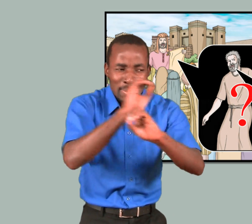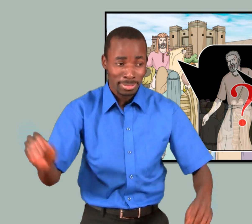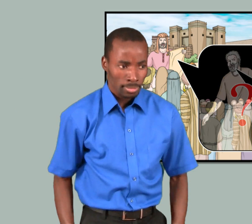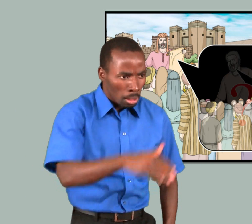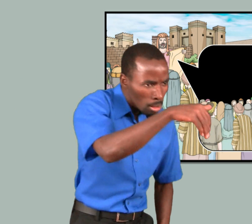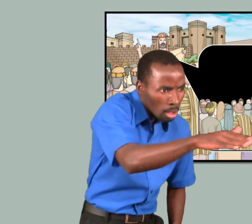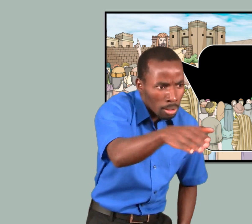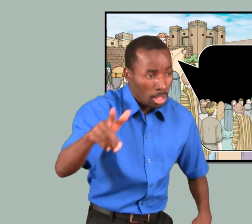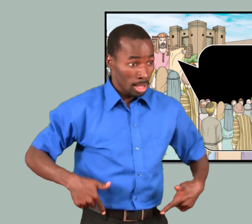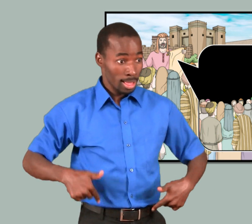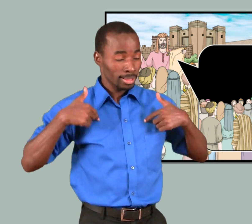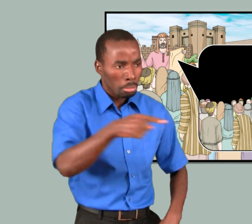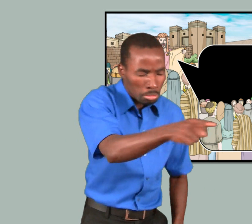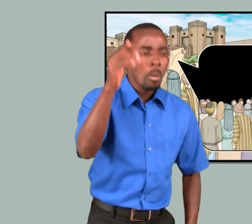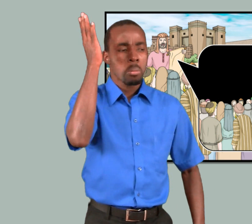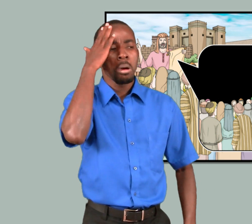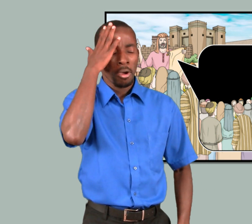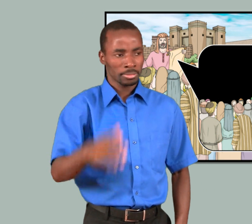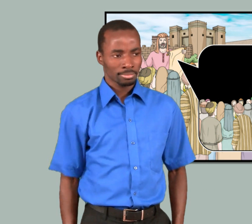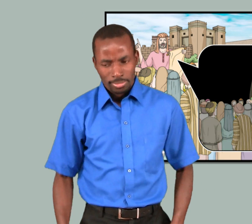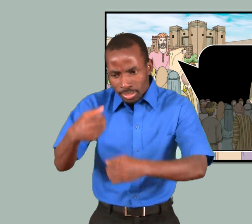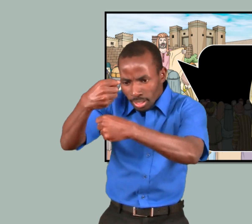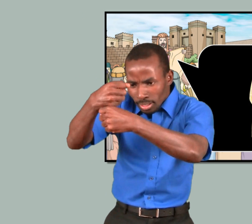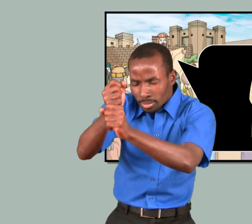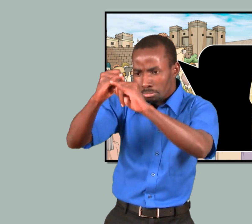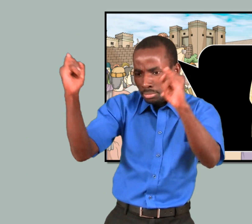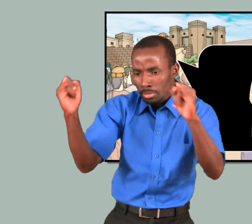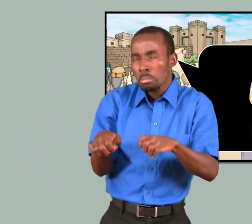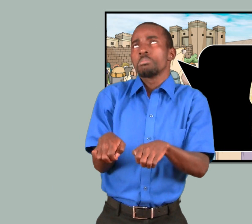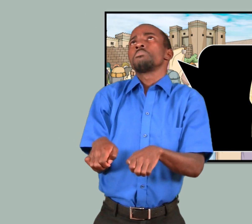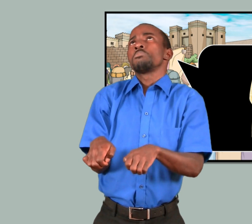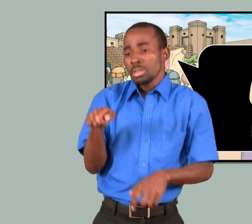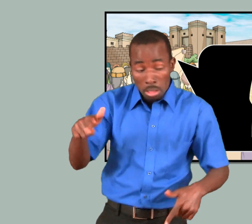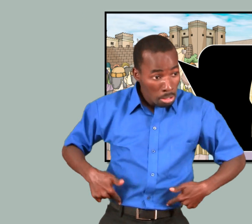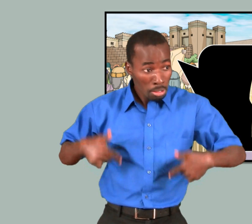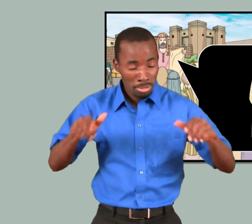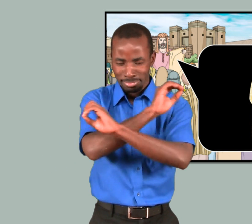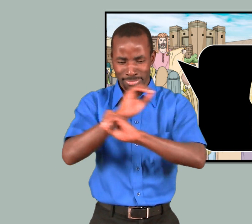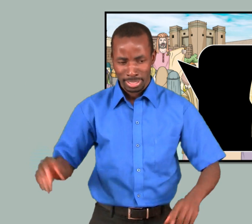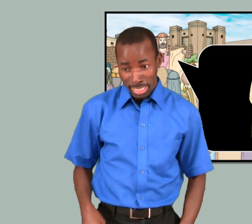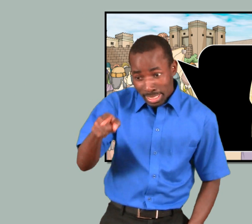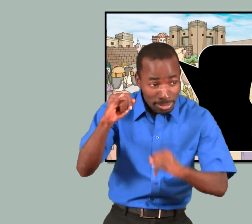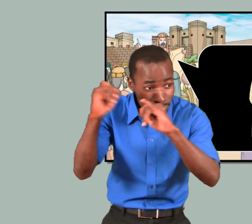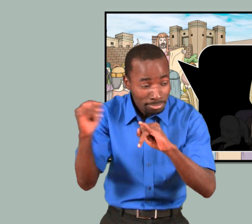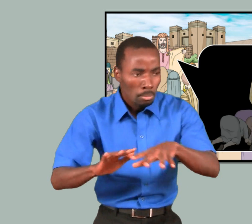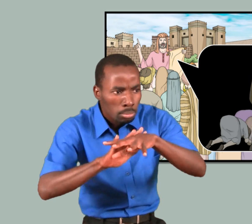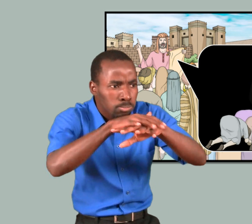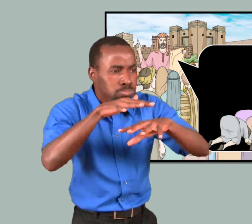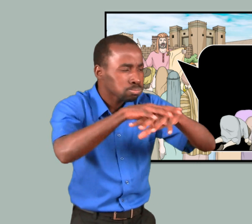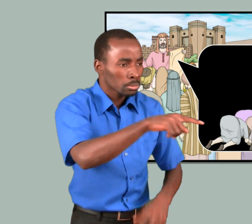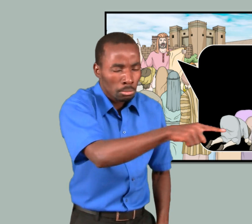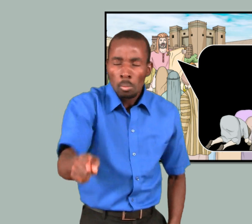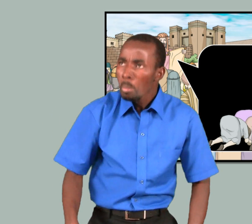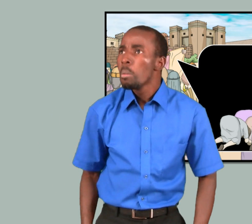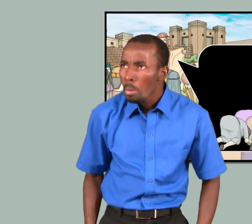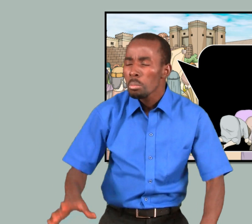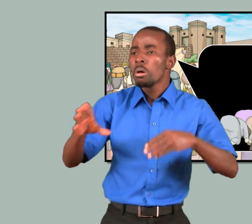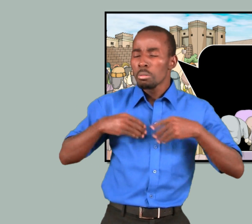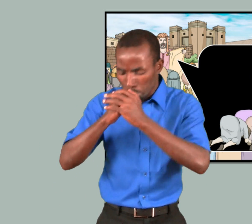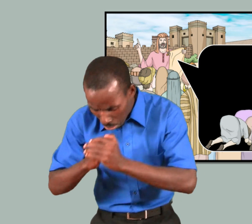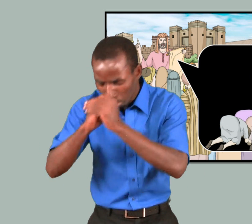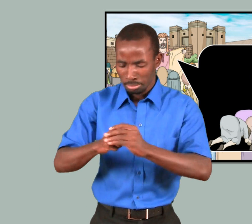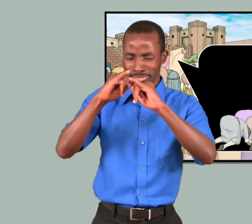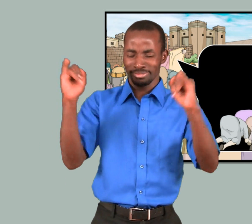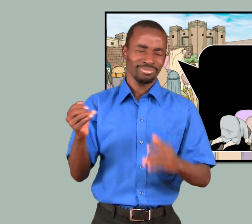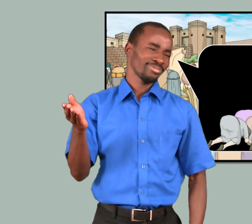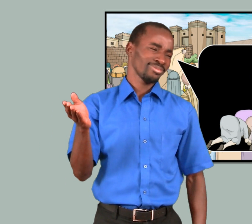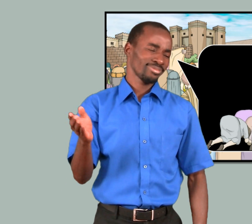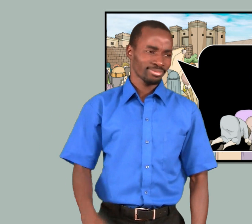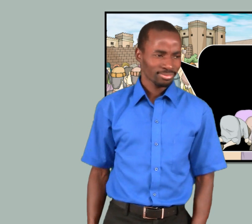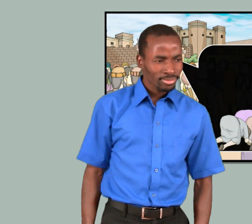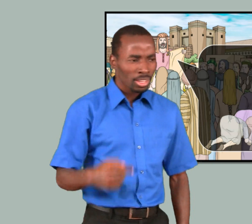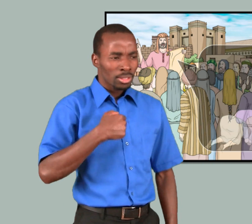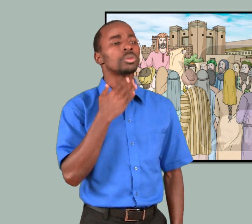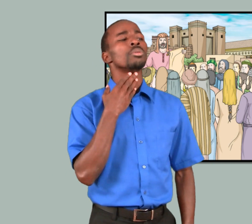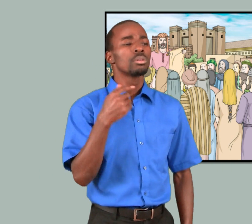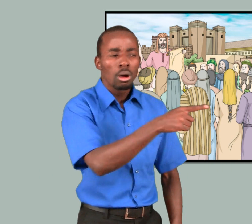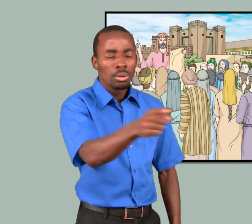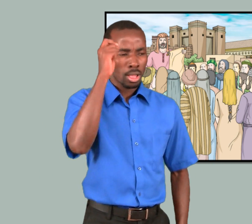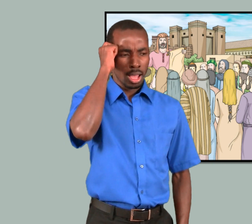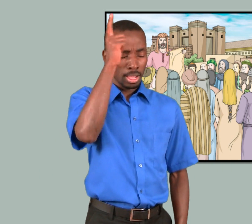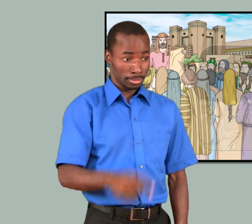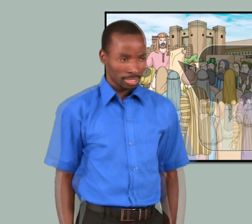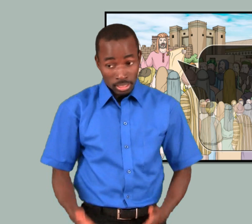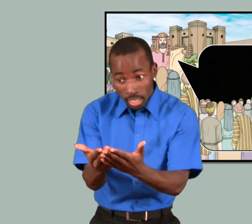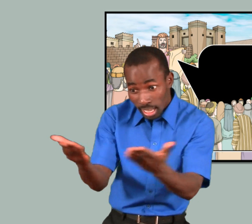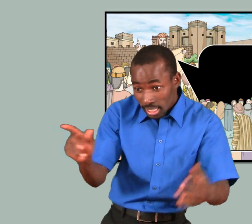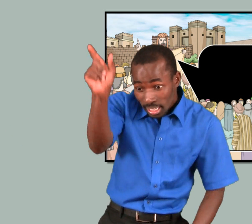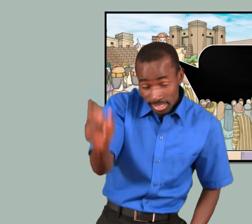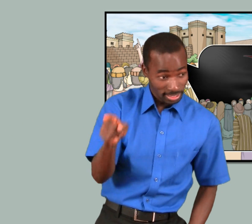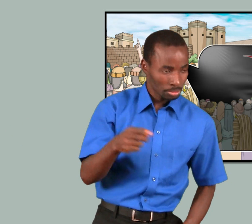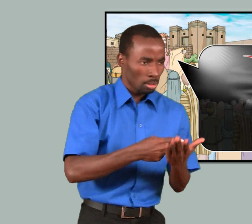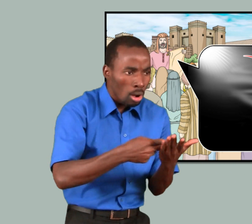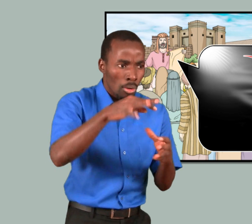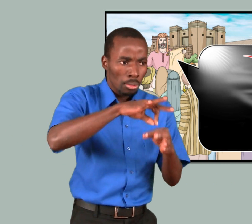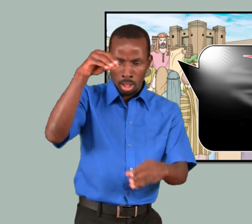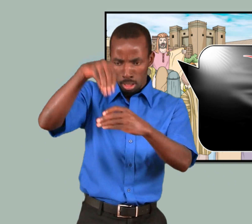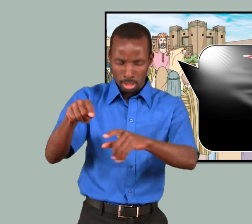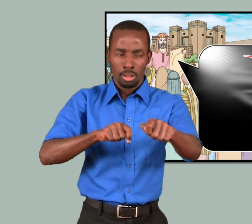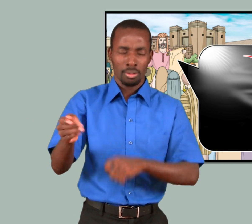You know that when you were pagans, you were influenced and led astray to mute idols.